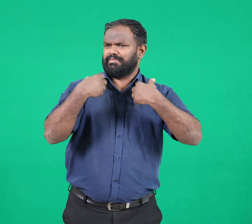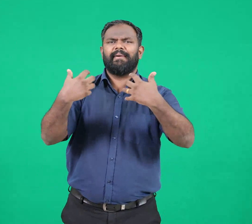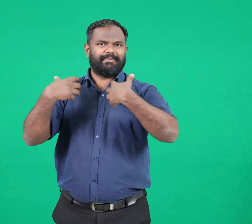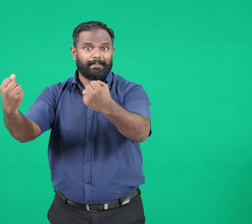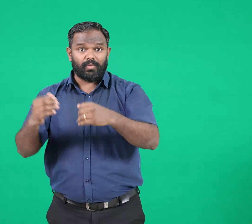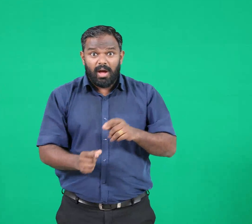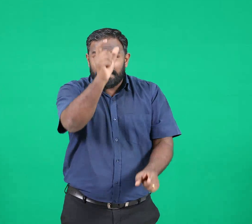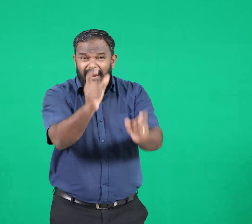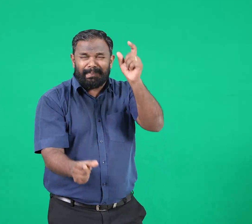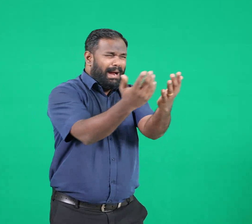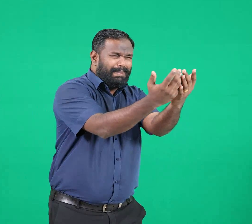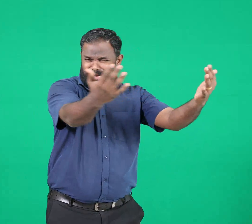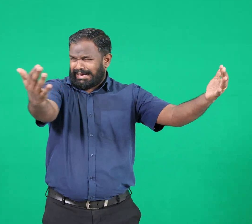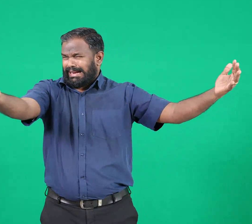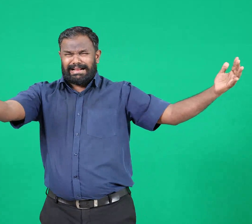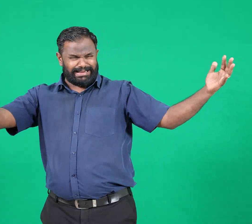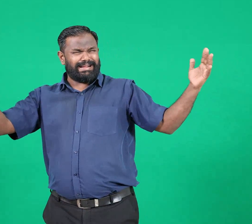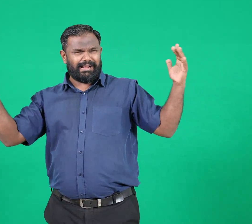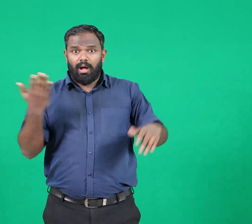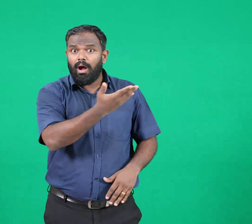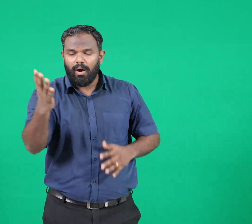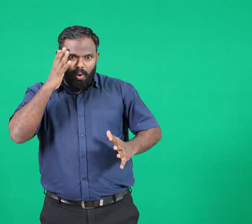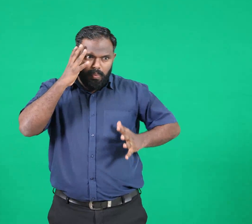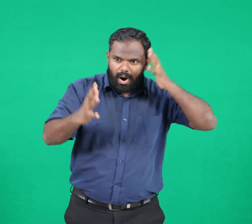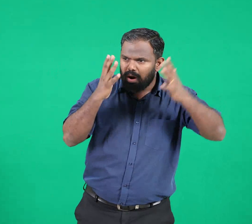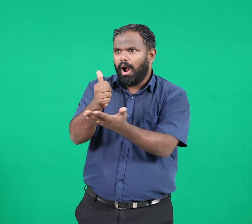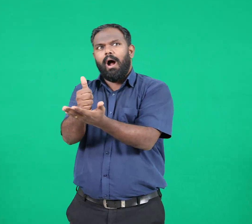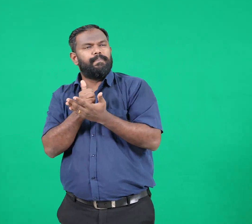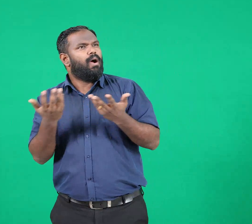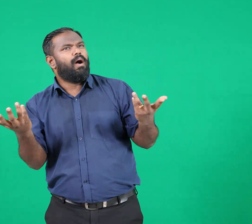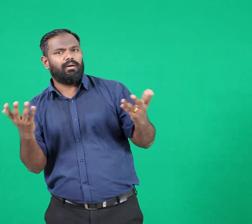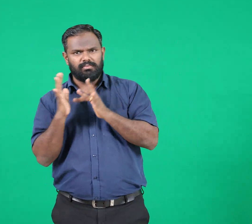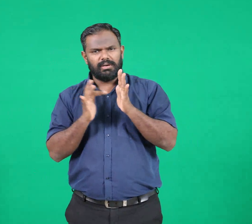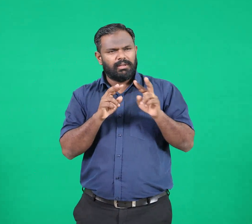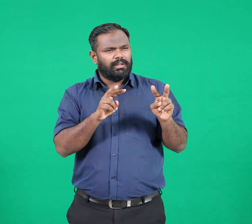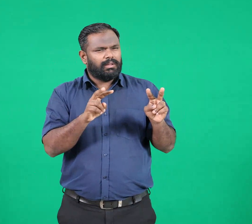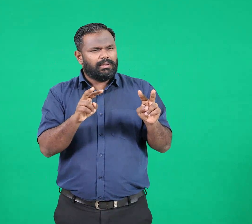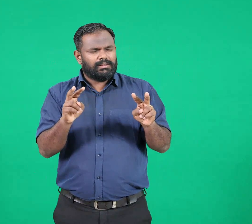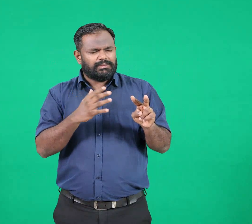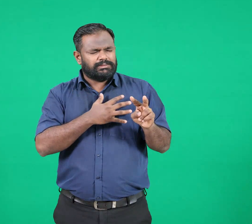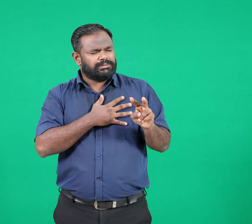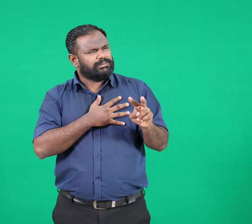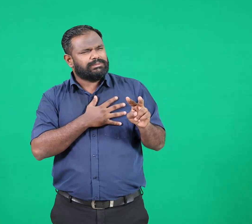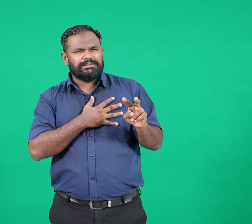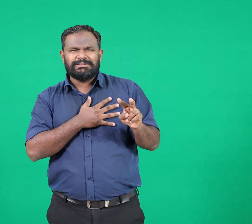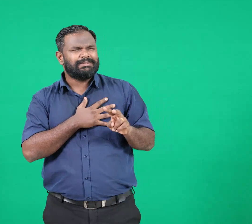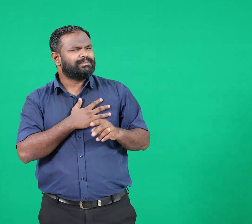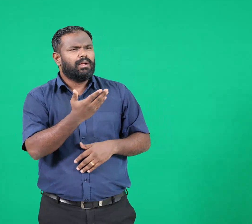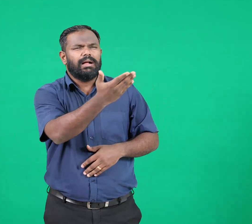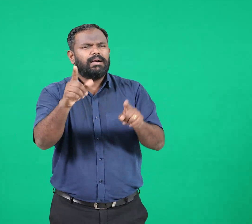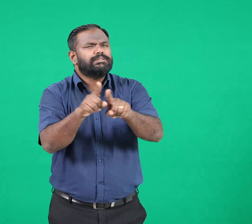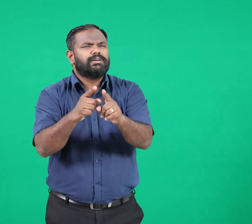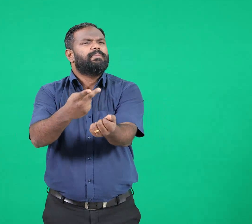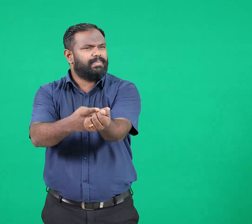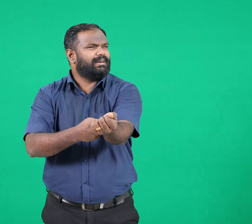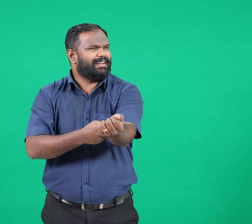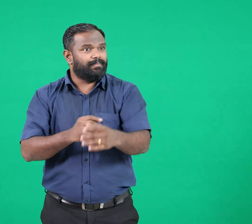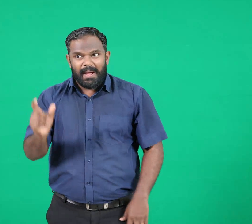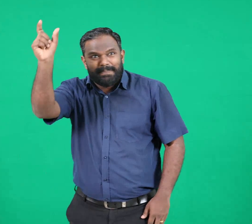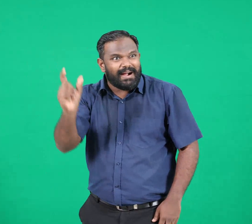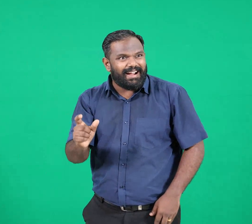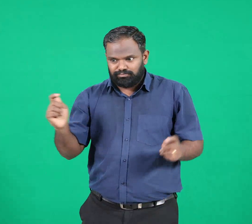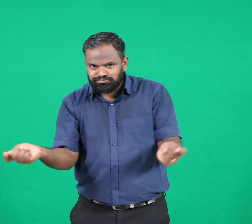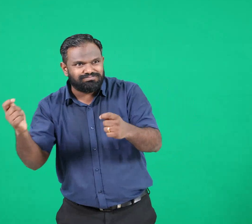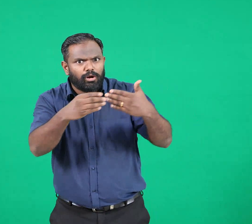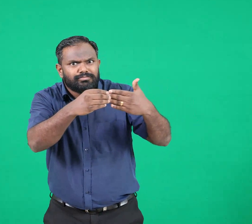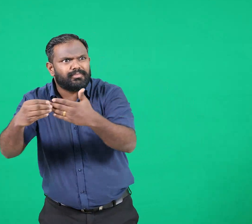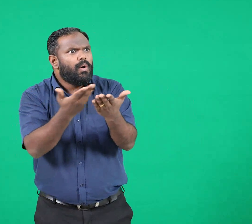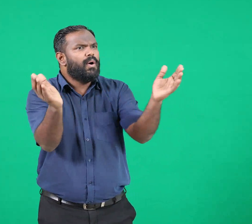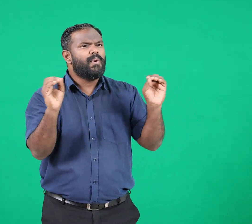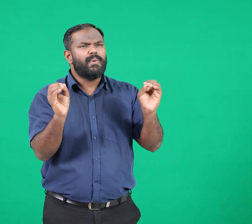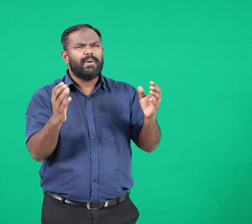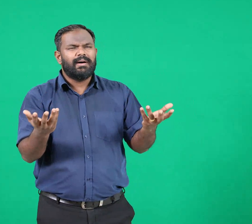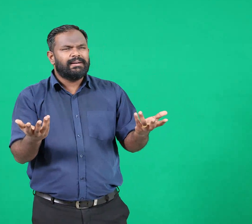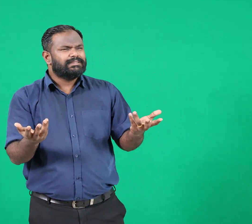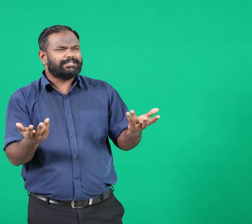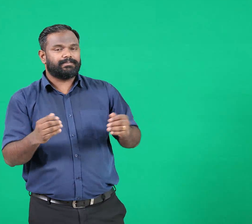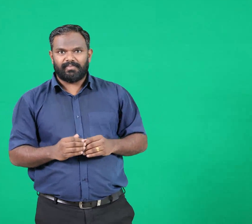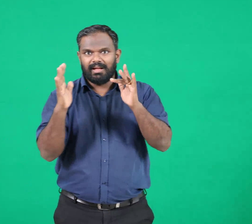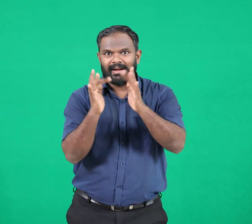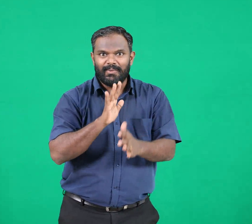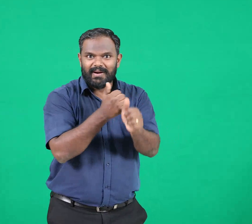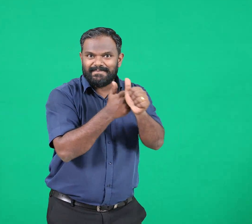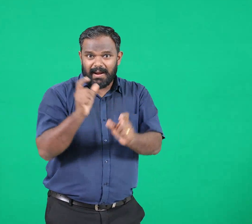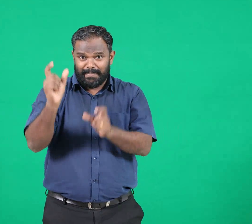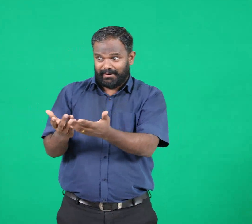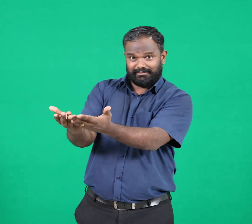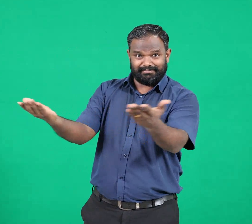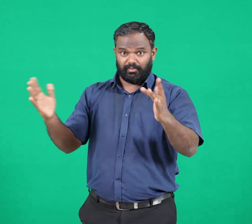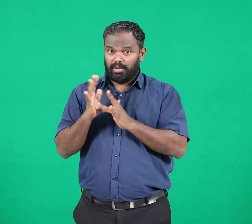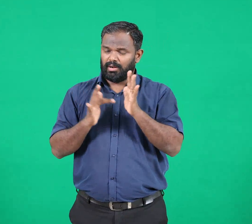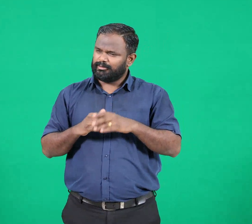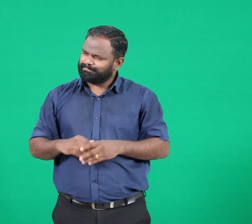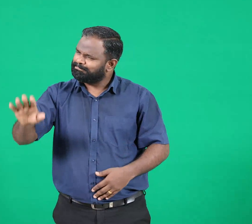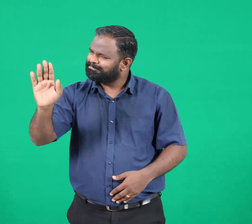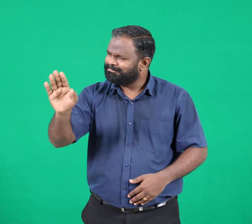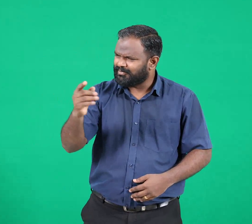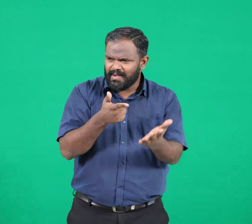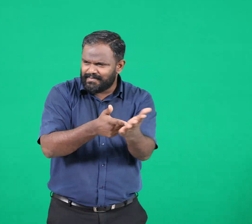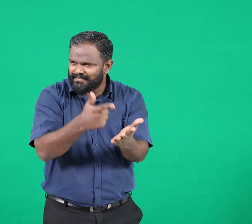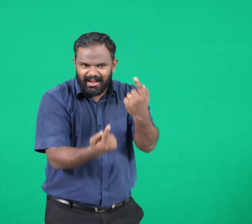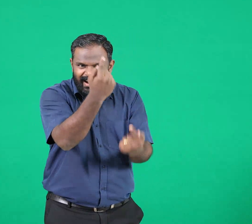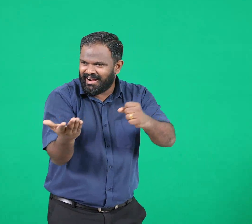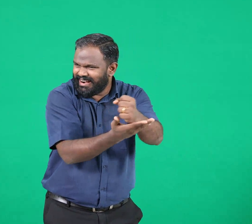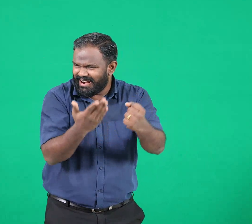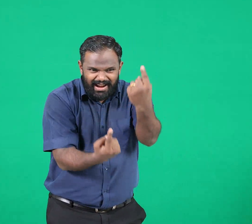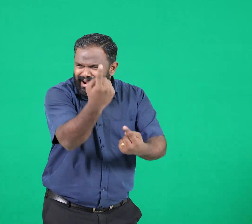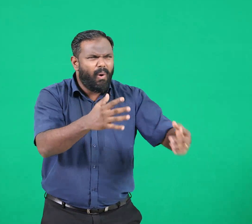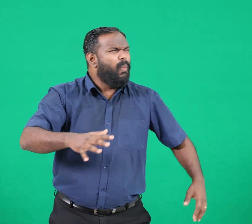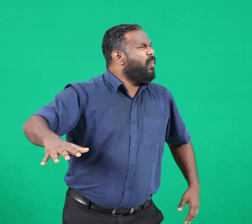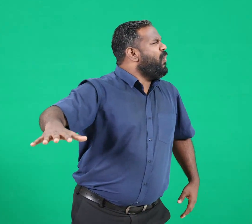When He saw the crowds, He was moved with compassion for them, because they were harassed and helpless, like sheep without a shepherd.